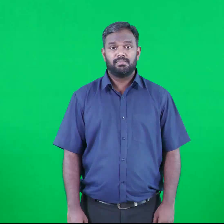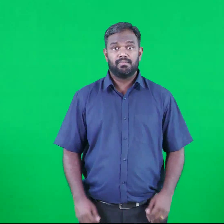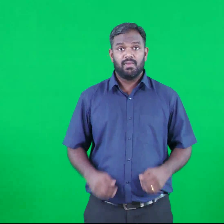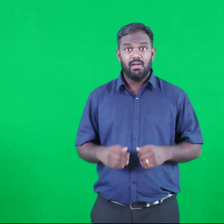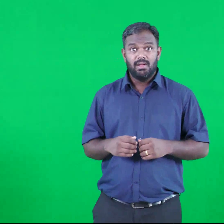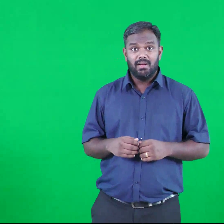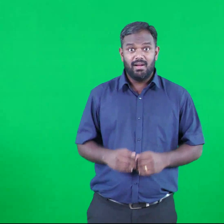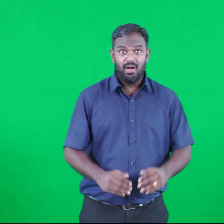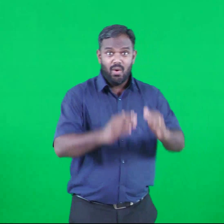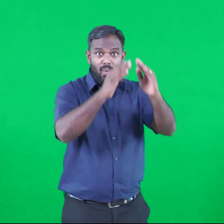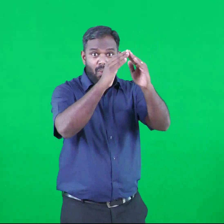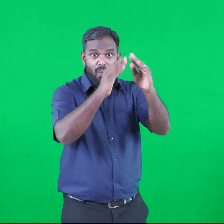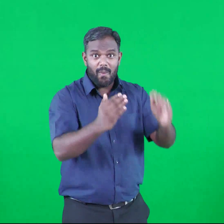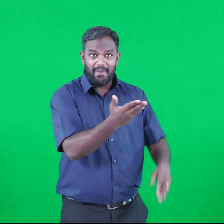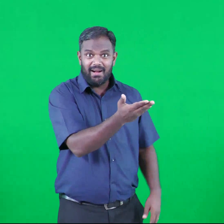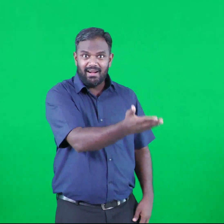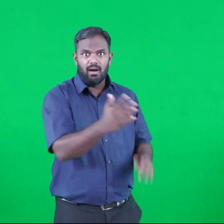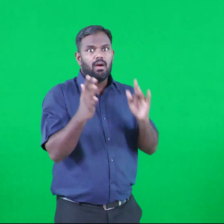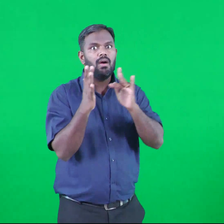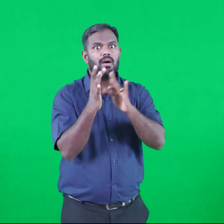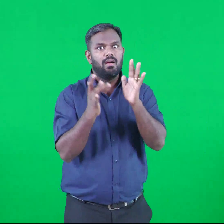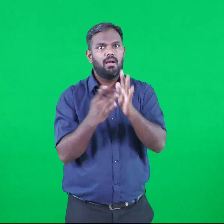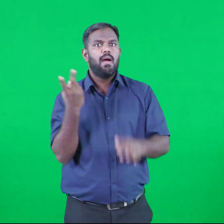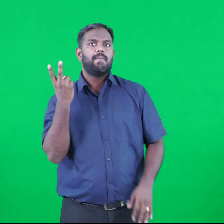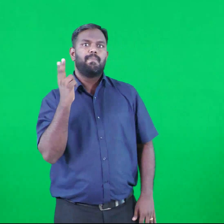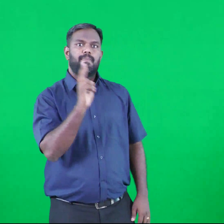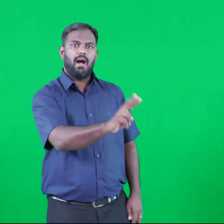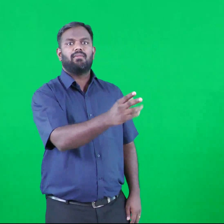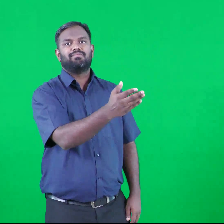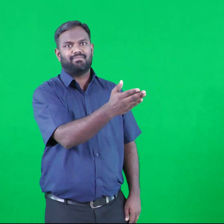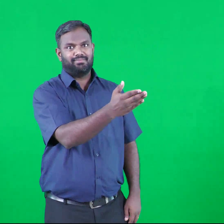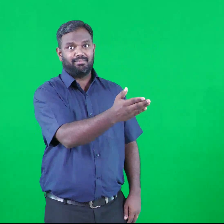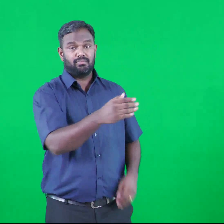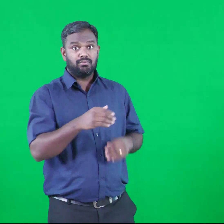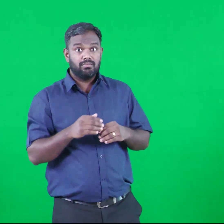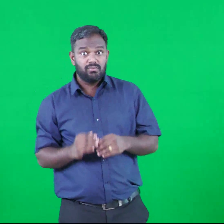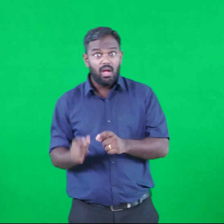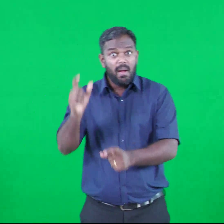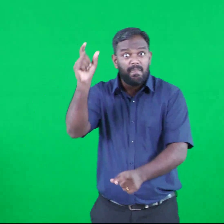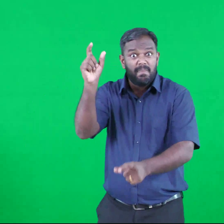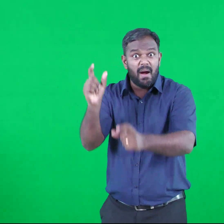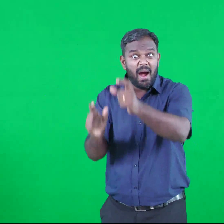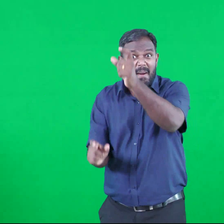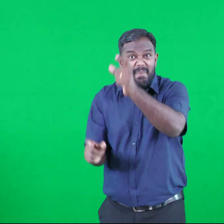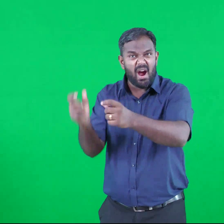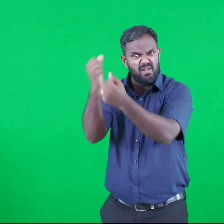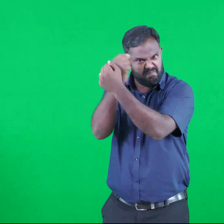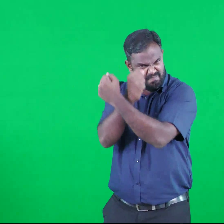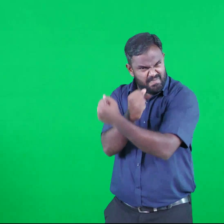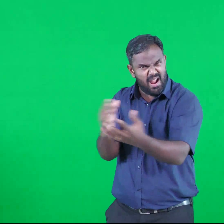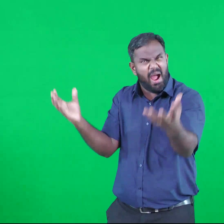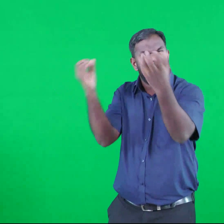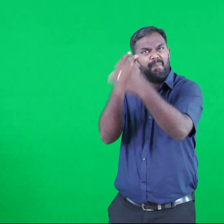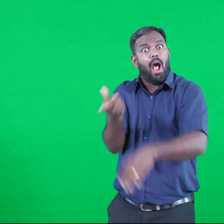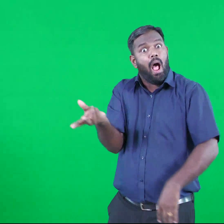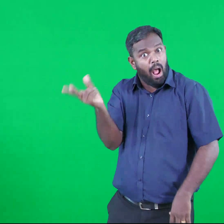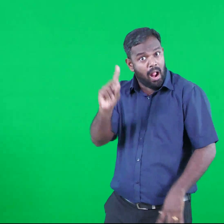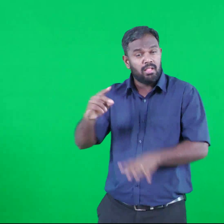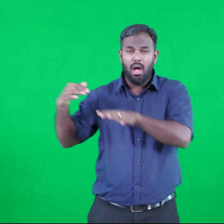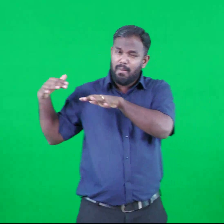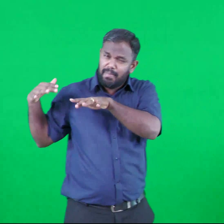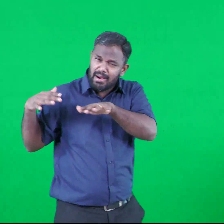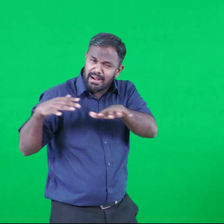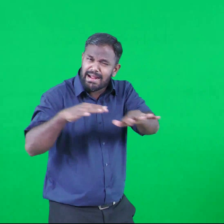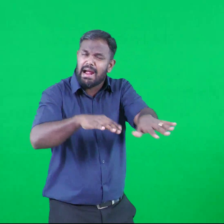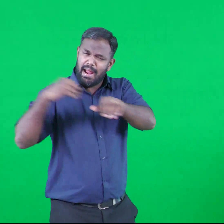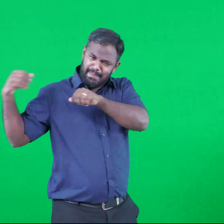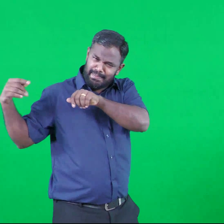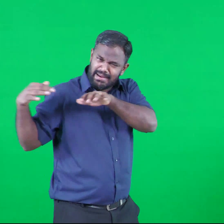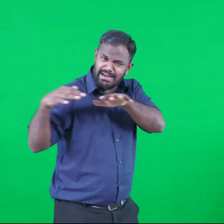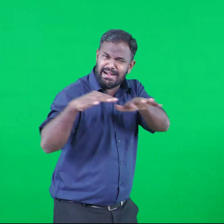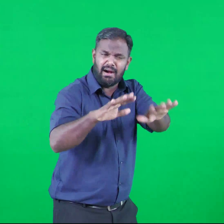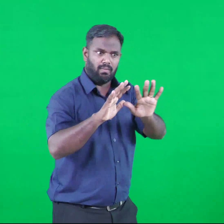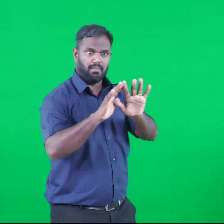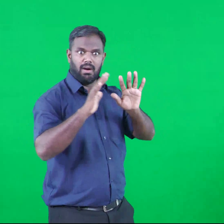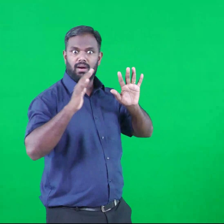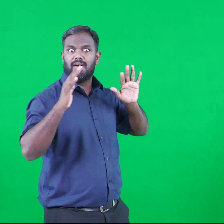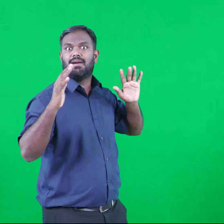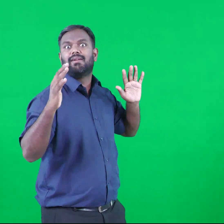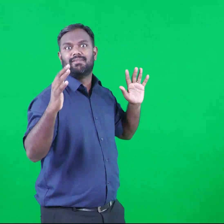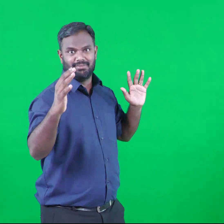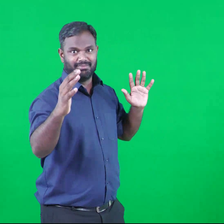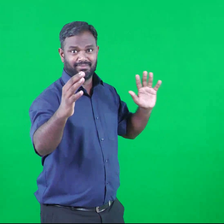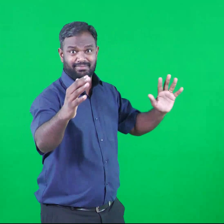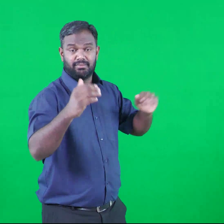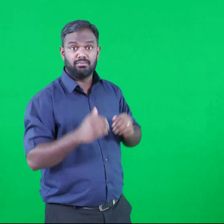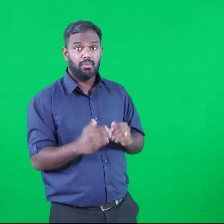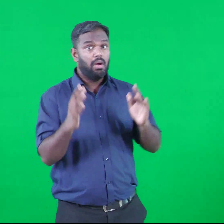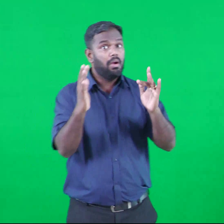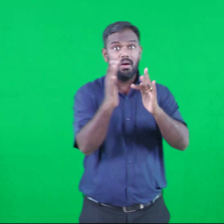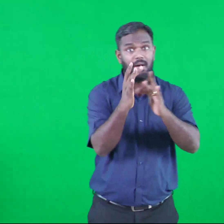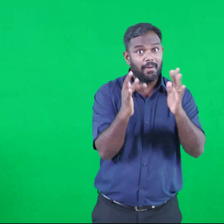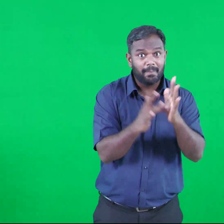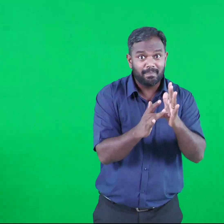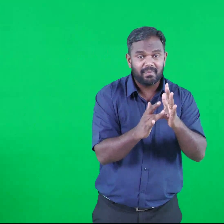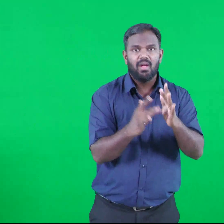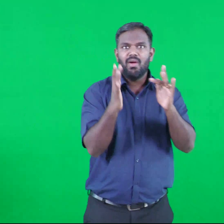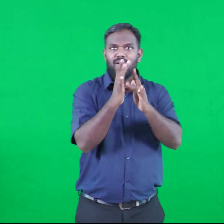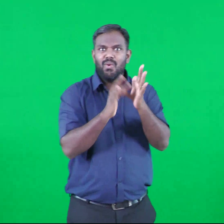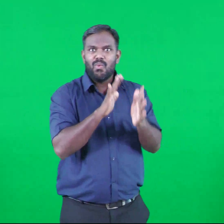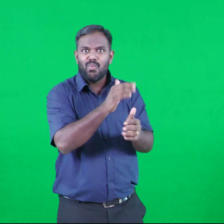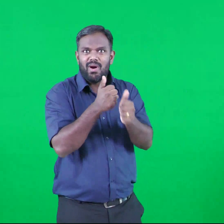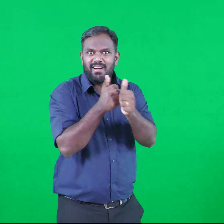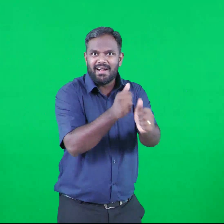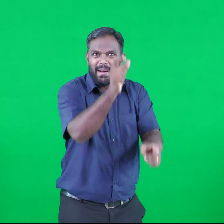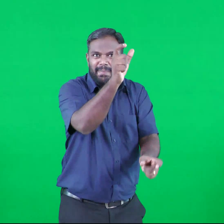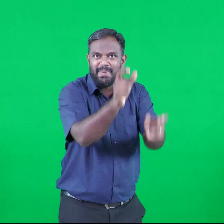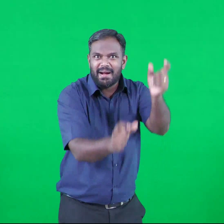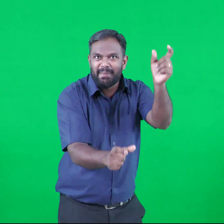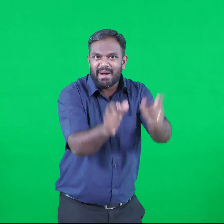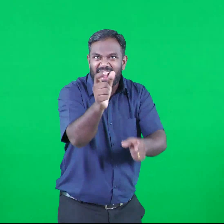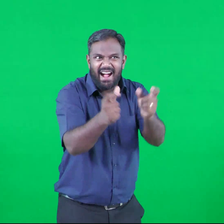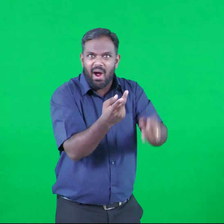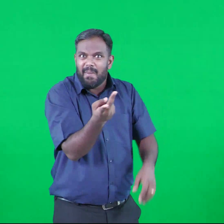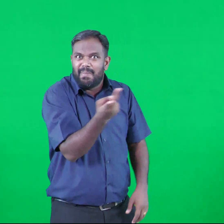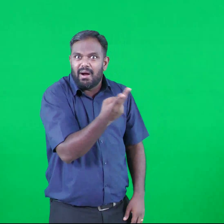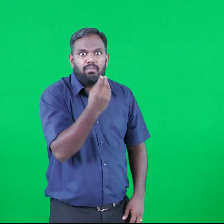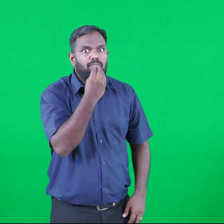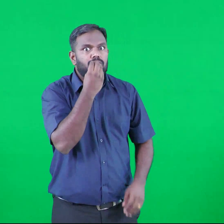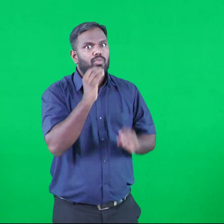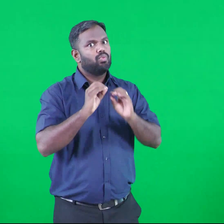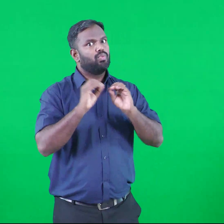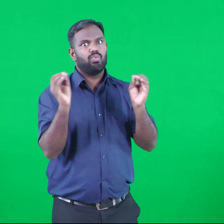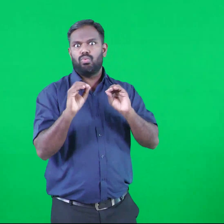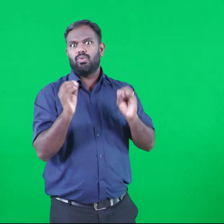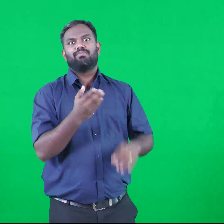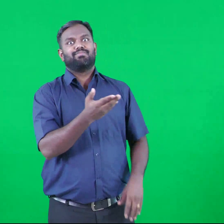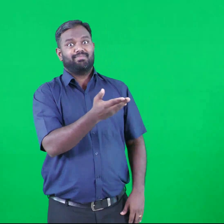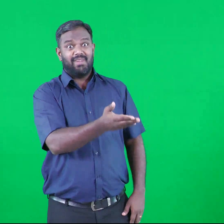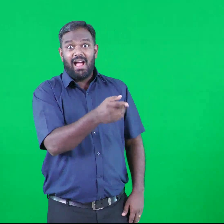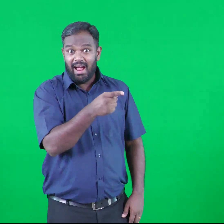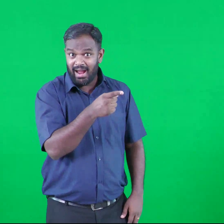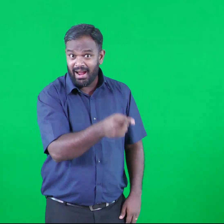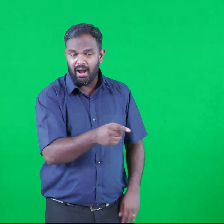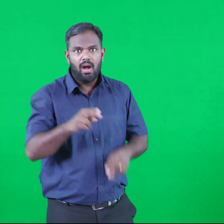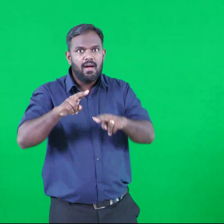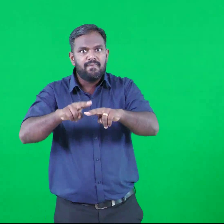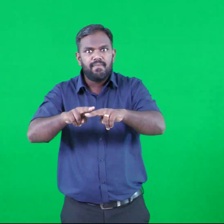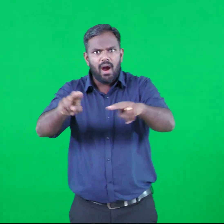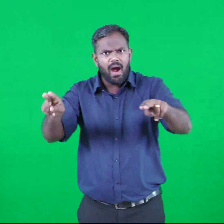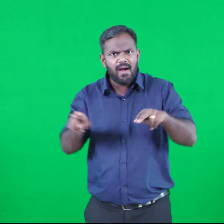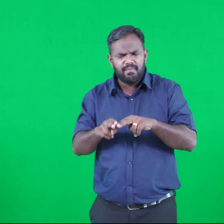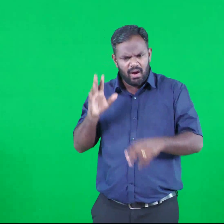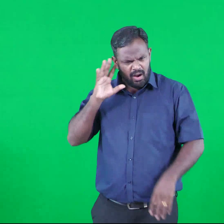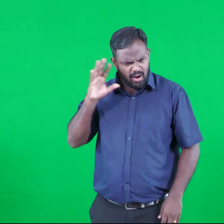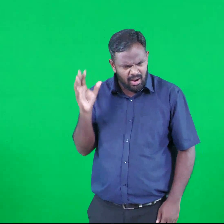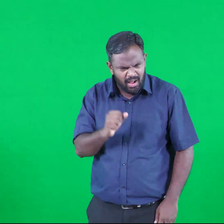Then Jesus went home, and once again a crowd gathered, so that He and His disciples could not even eat.